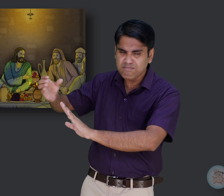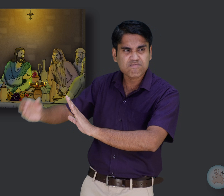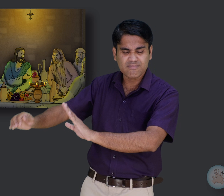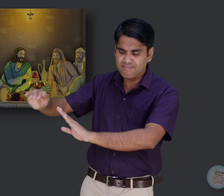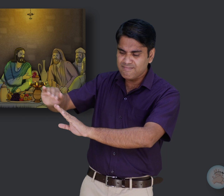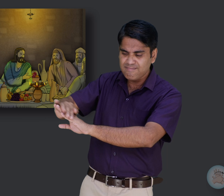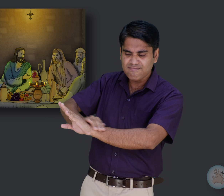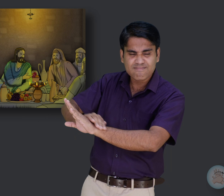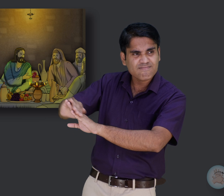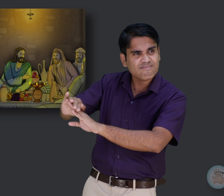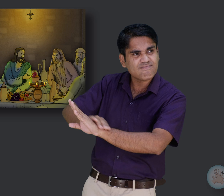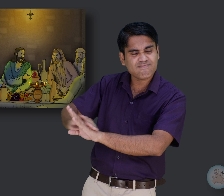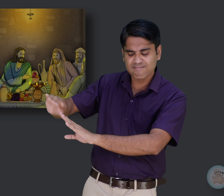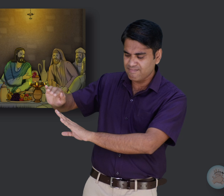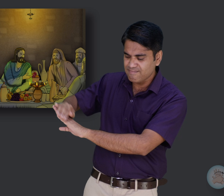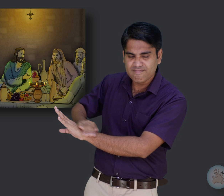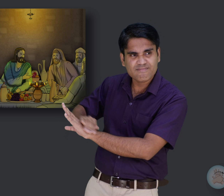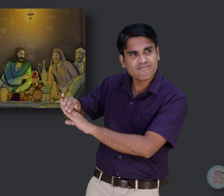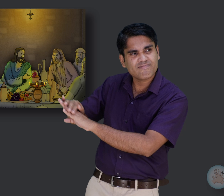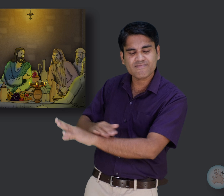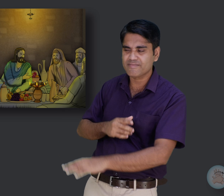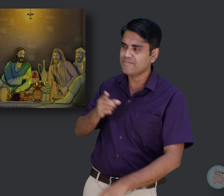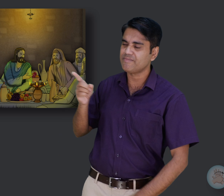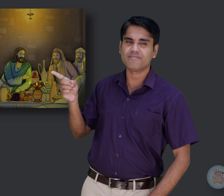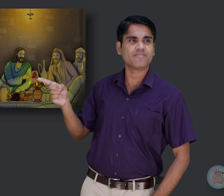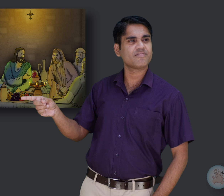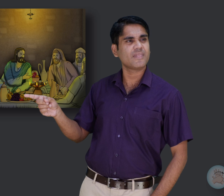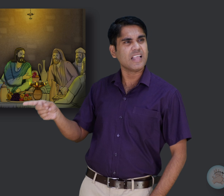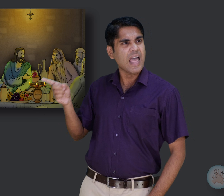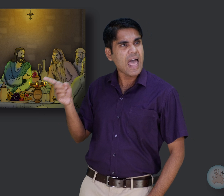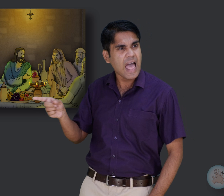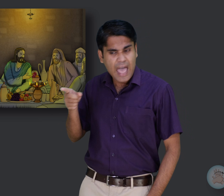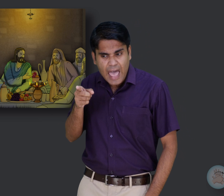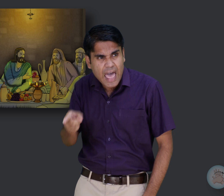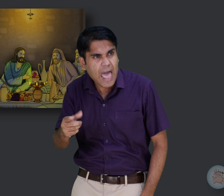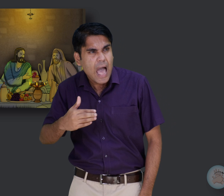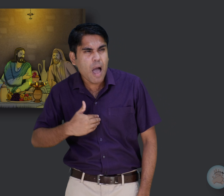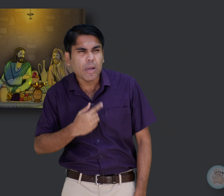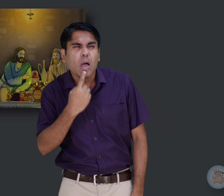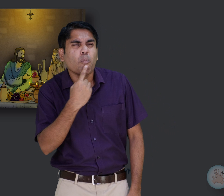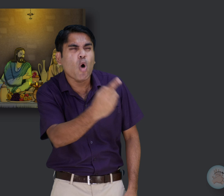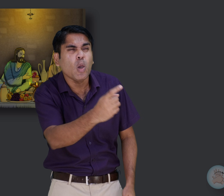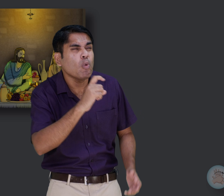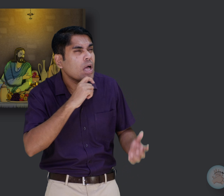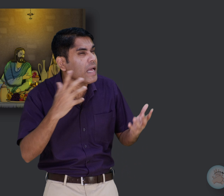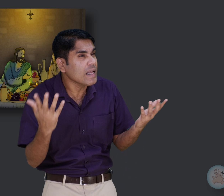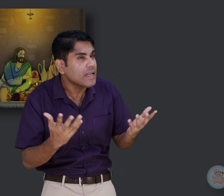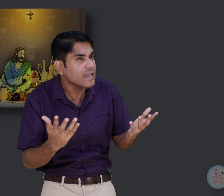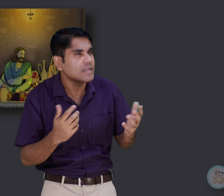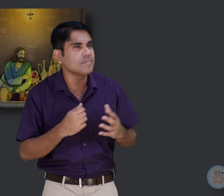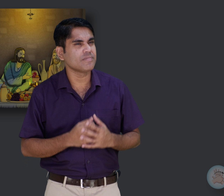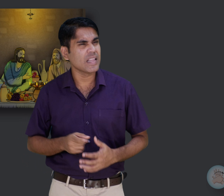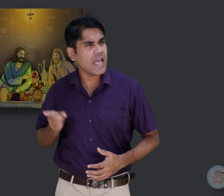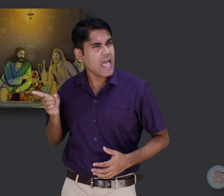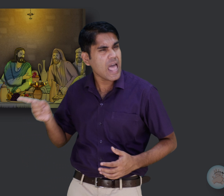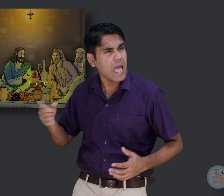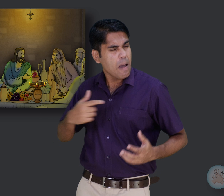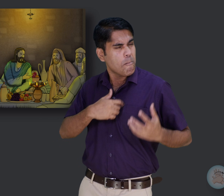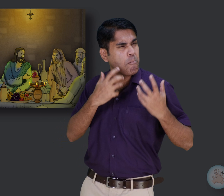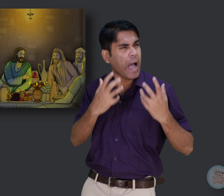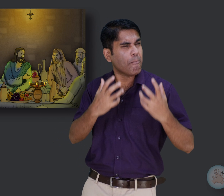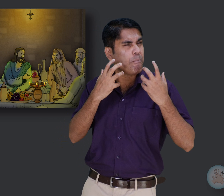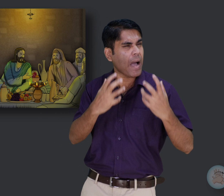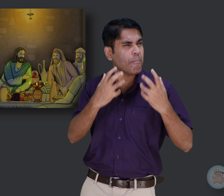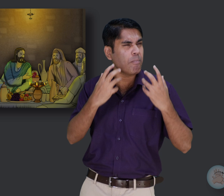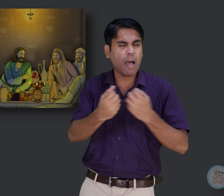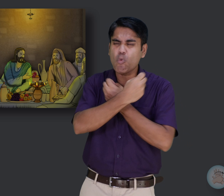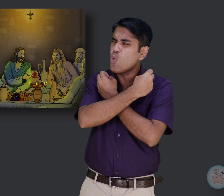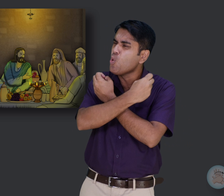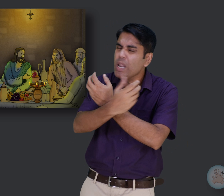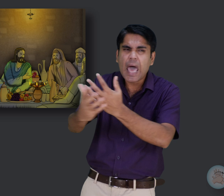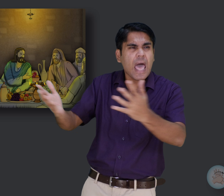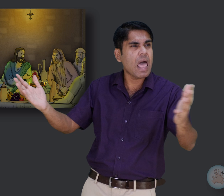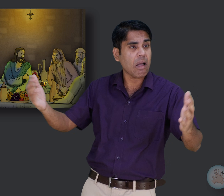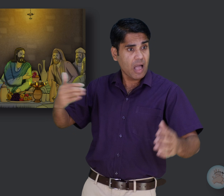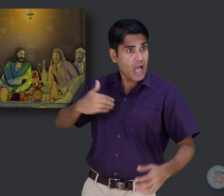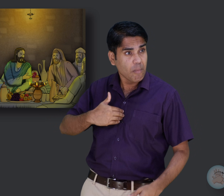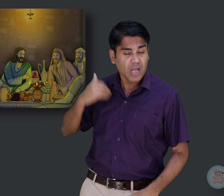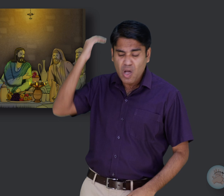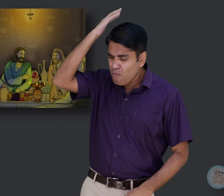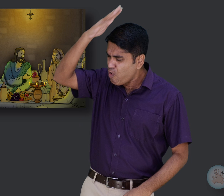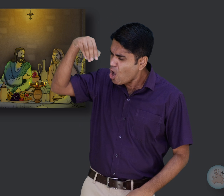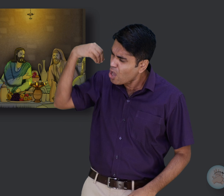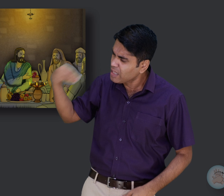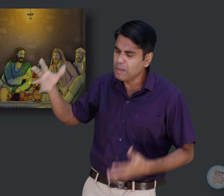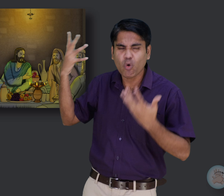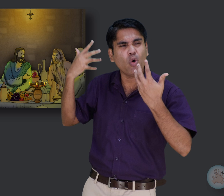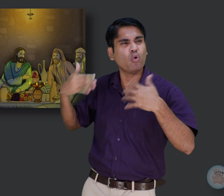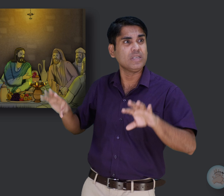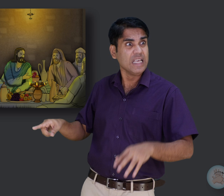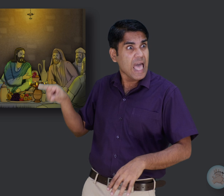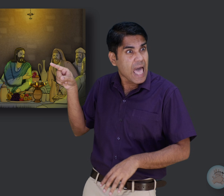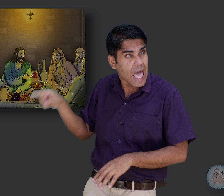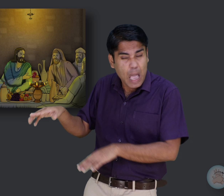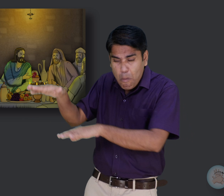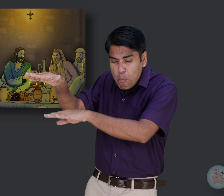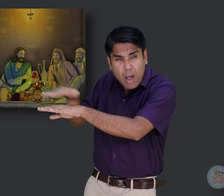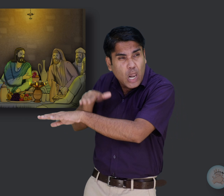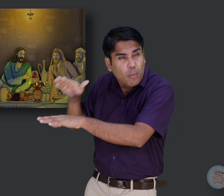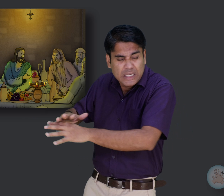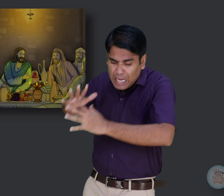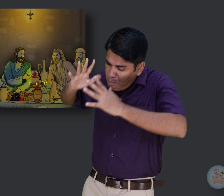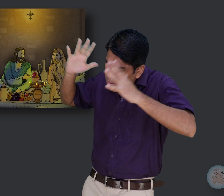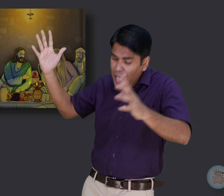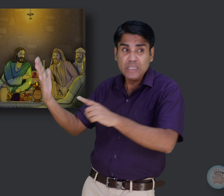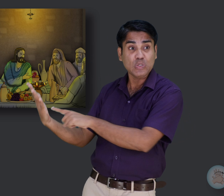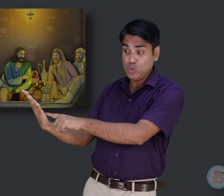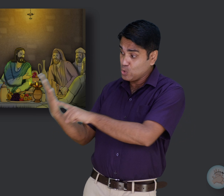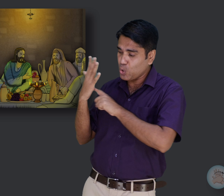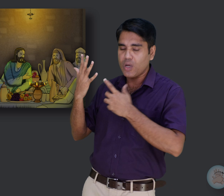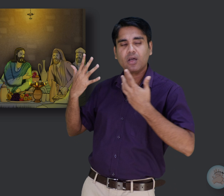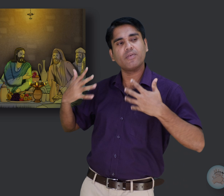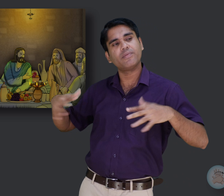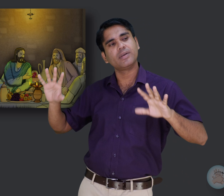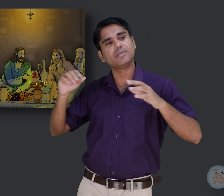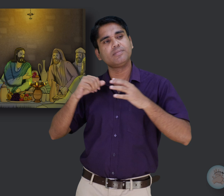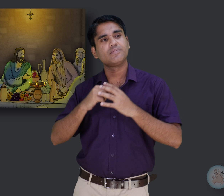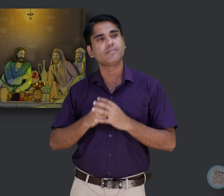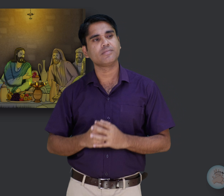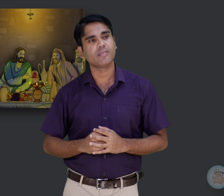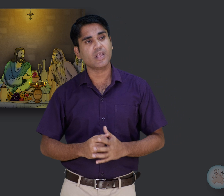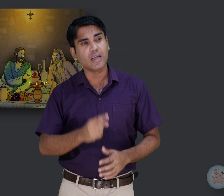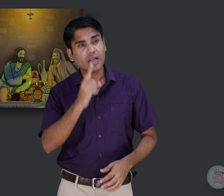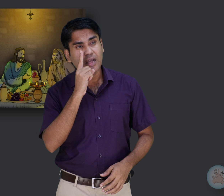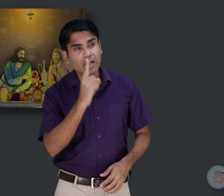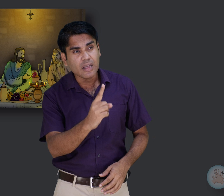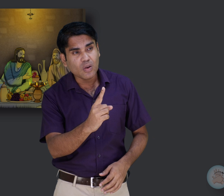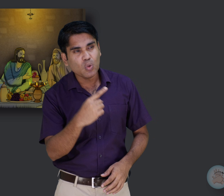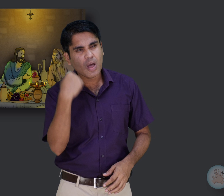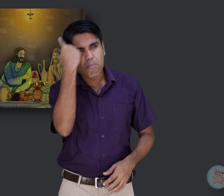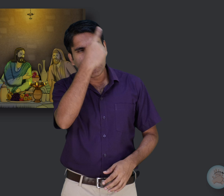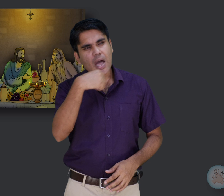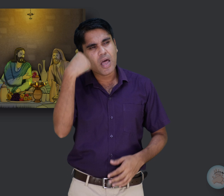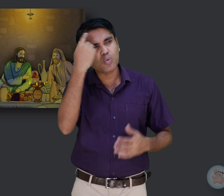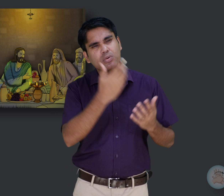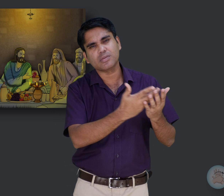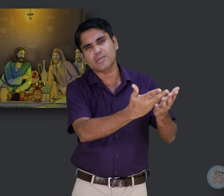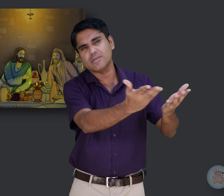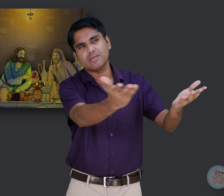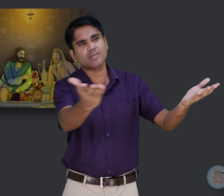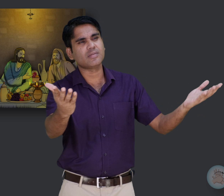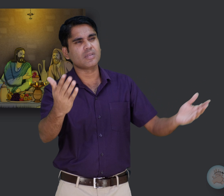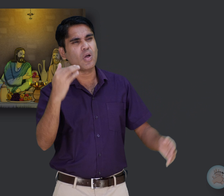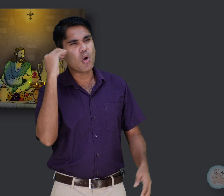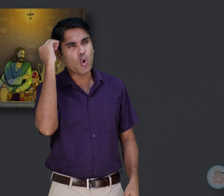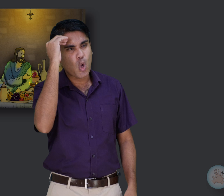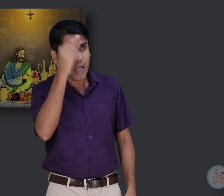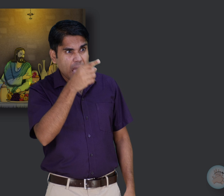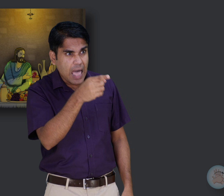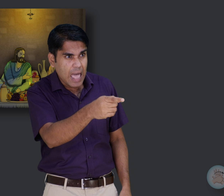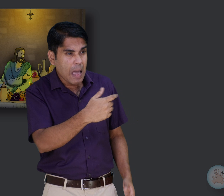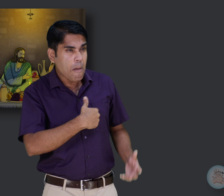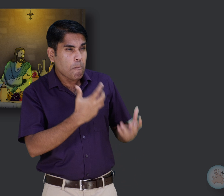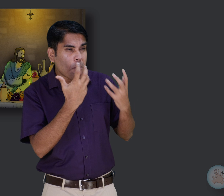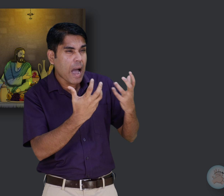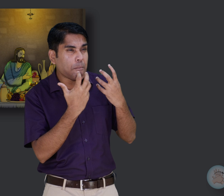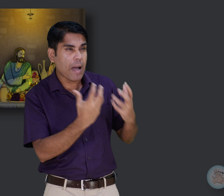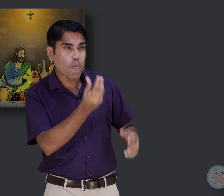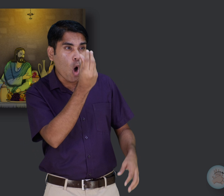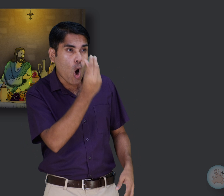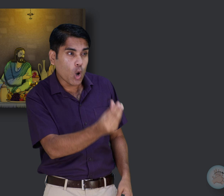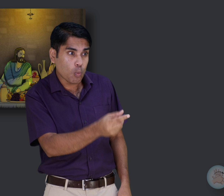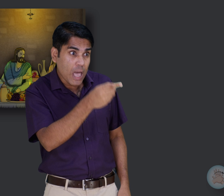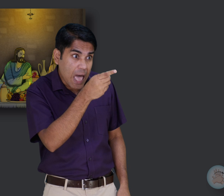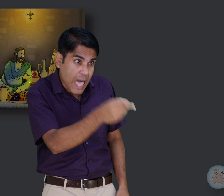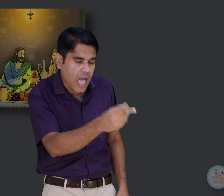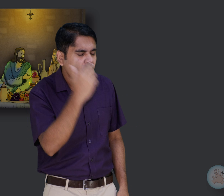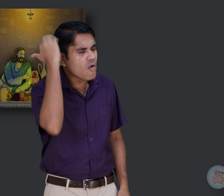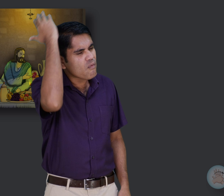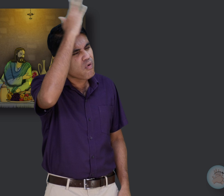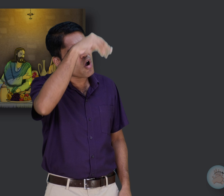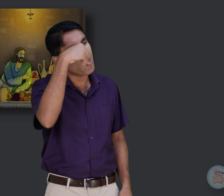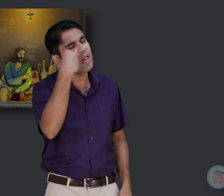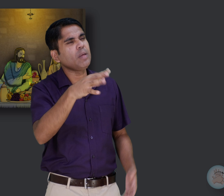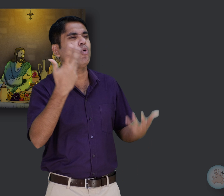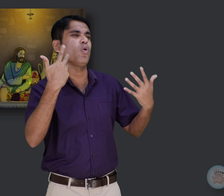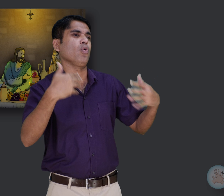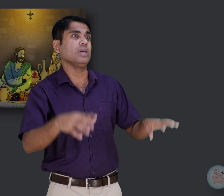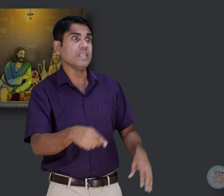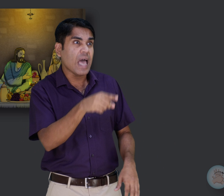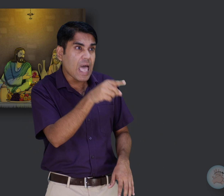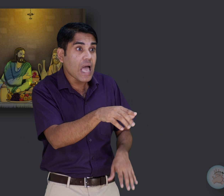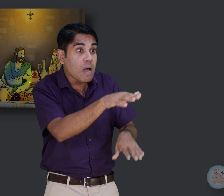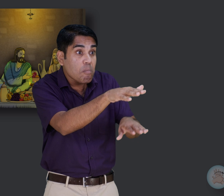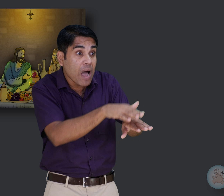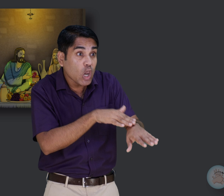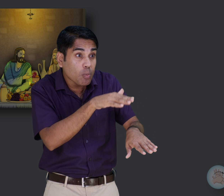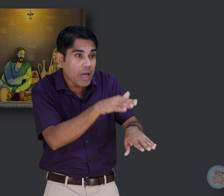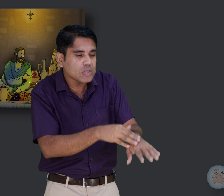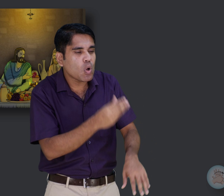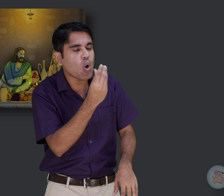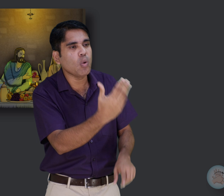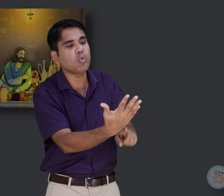Therefore I tell you, because her many sins have been forgiven, she has loved much.